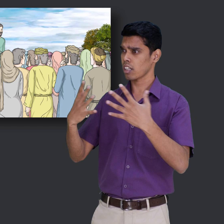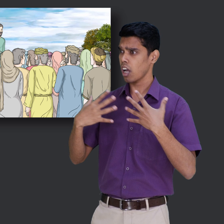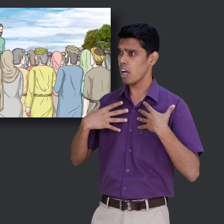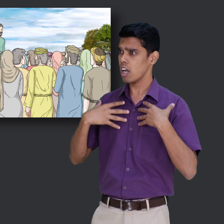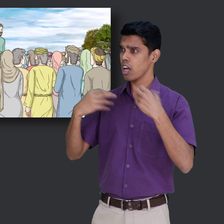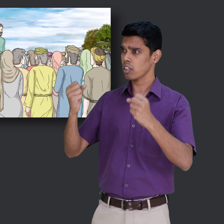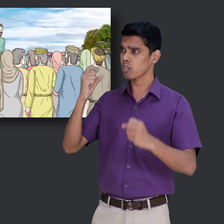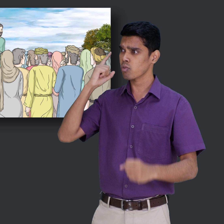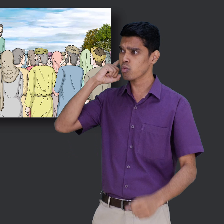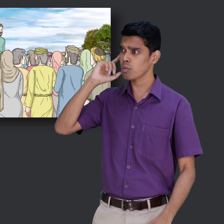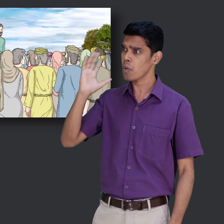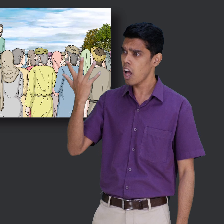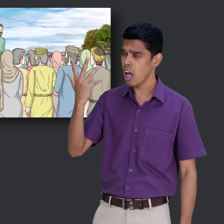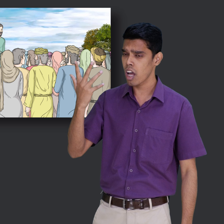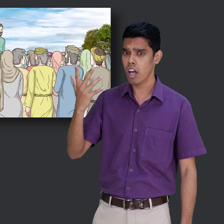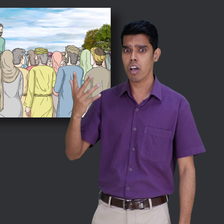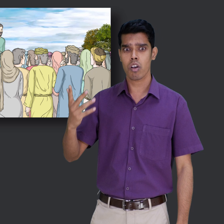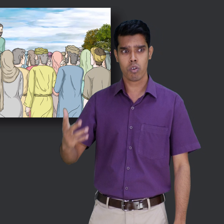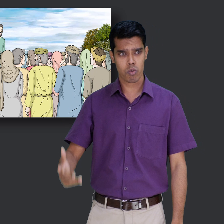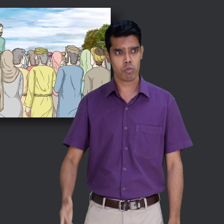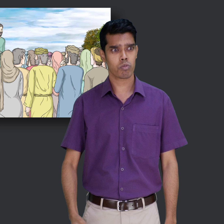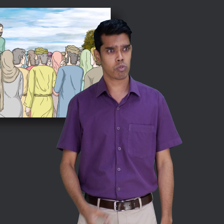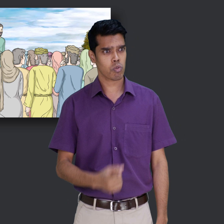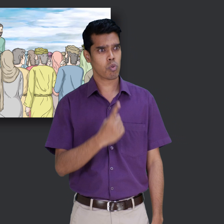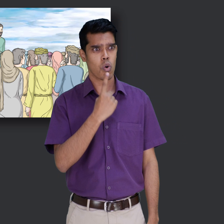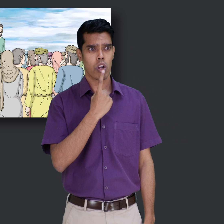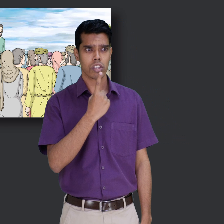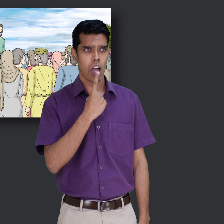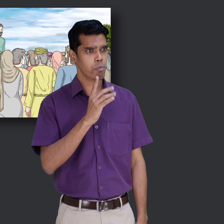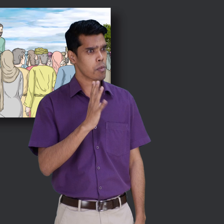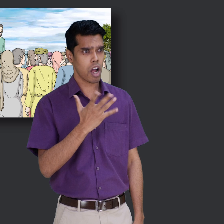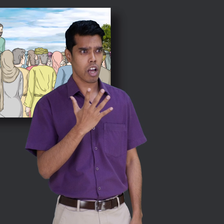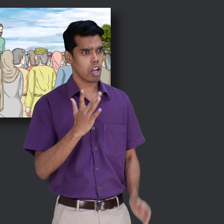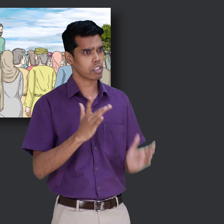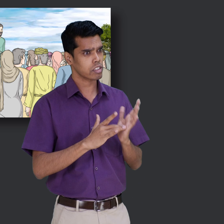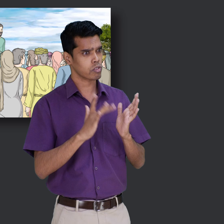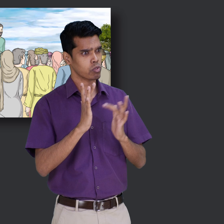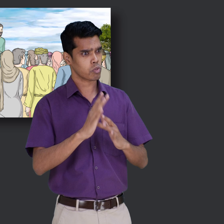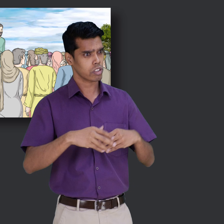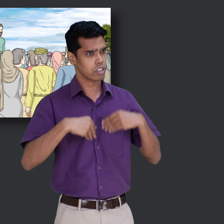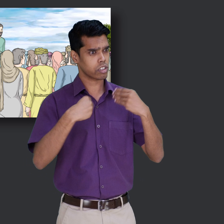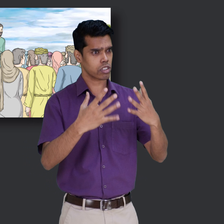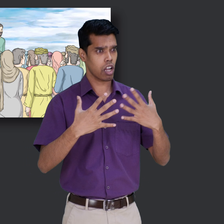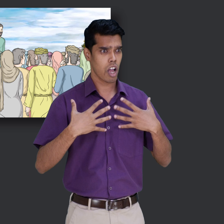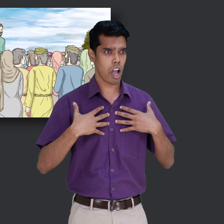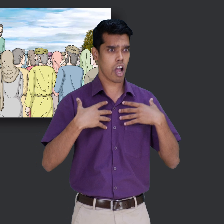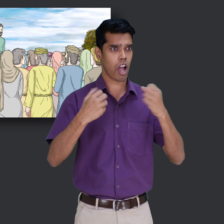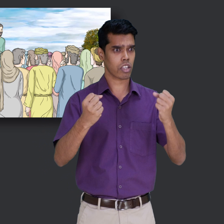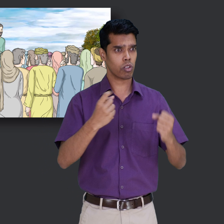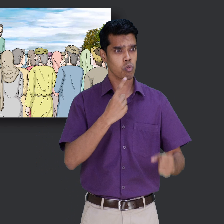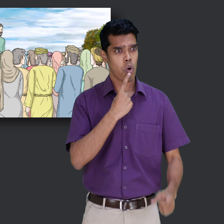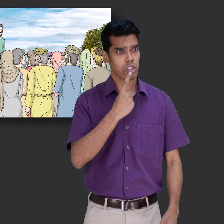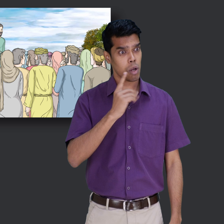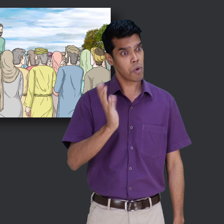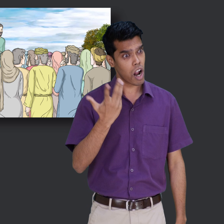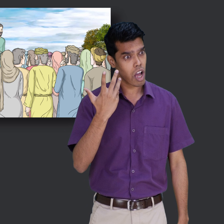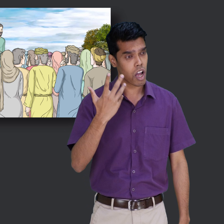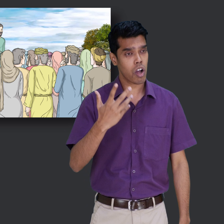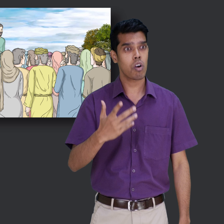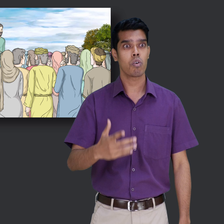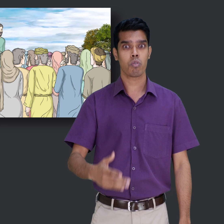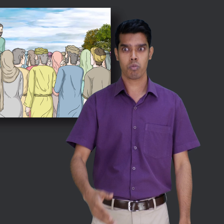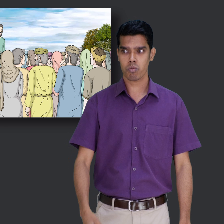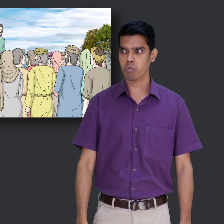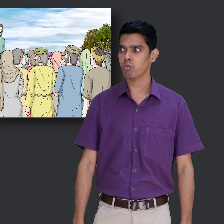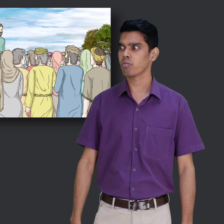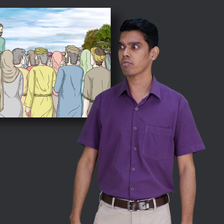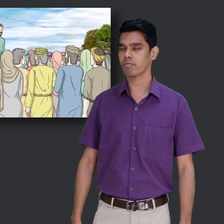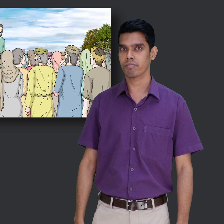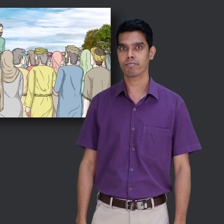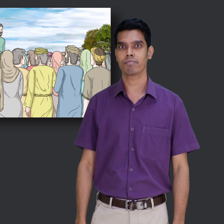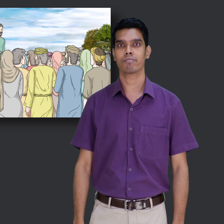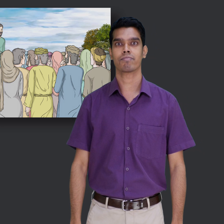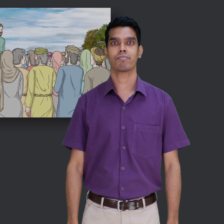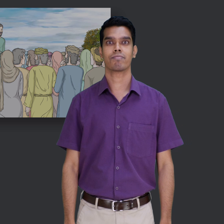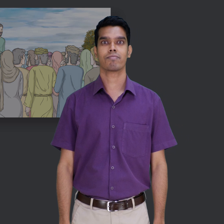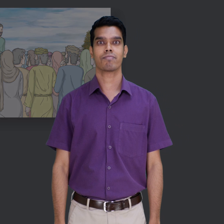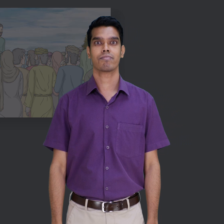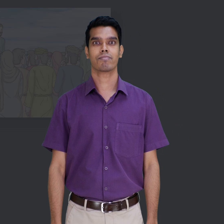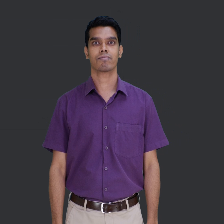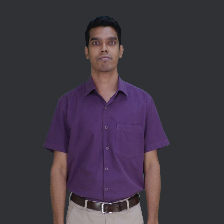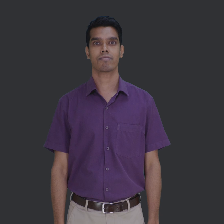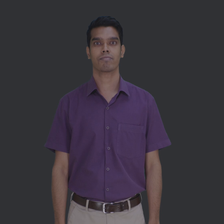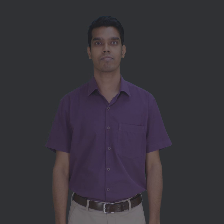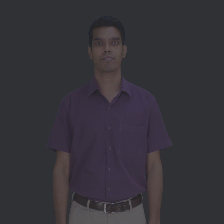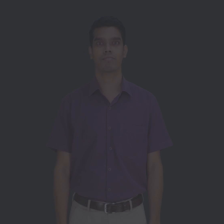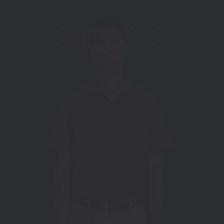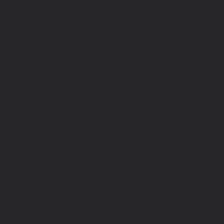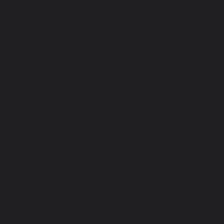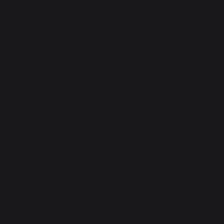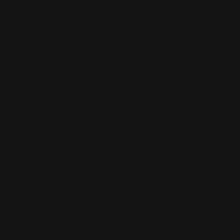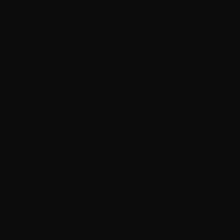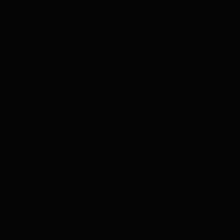He makes even the deaf hear and the mute speak!”